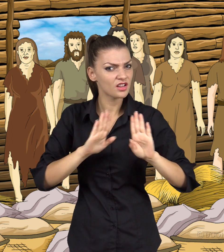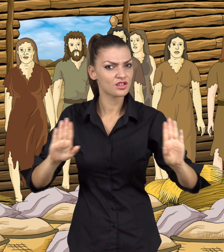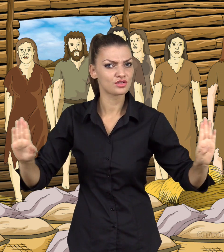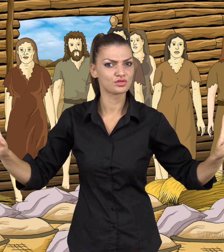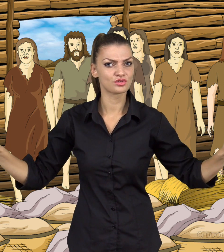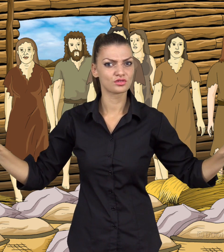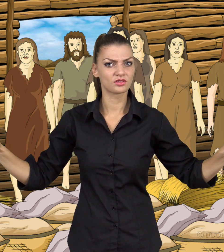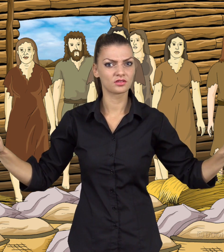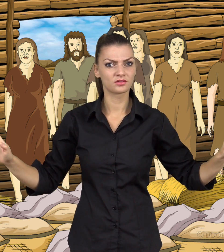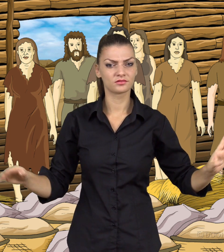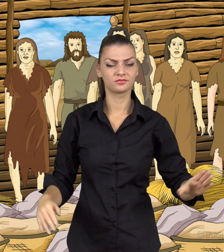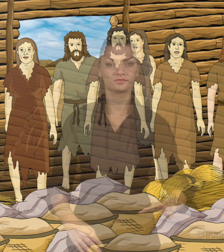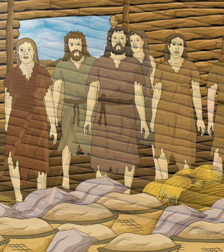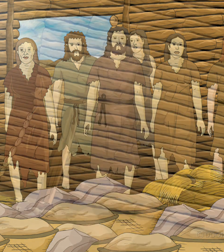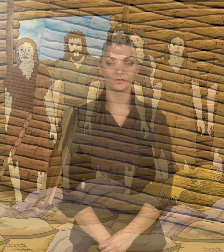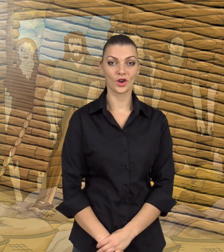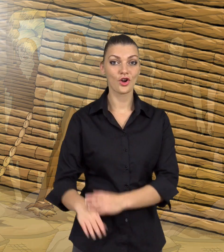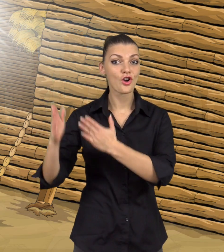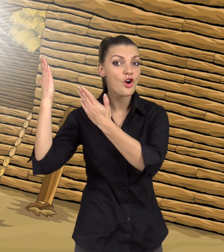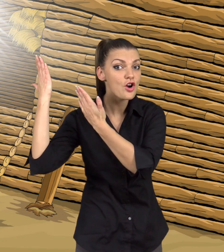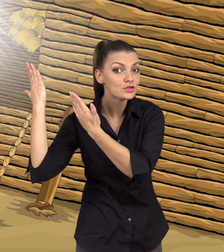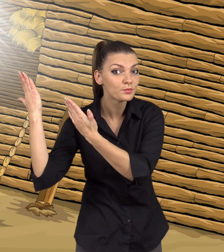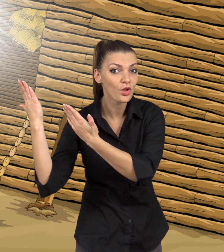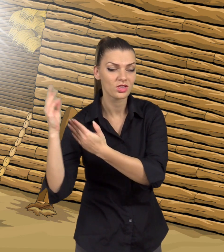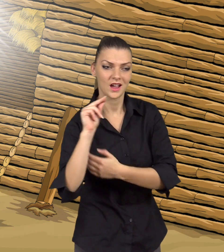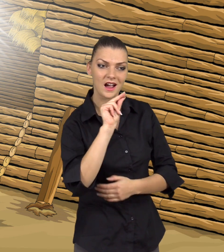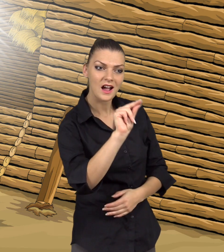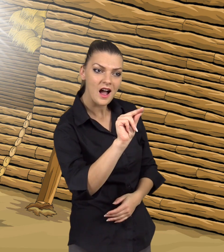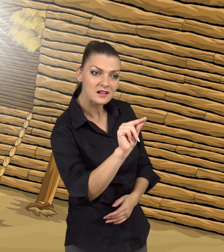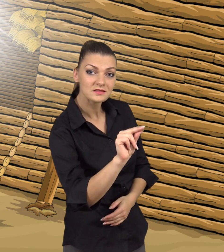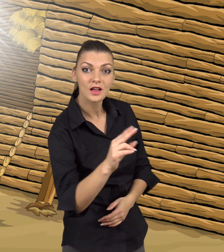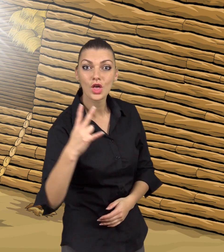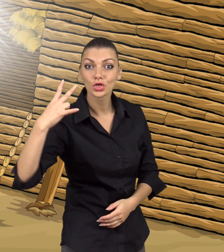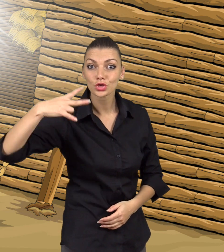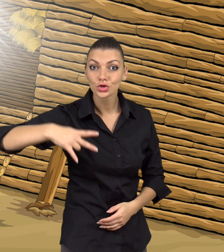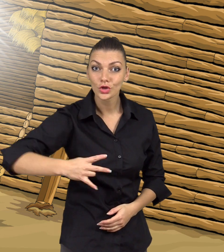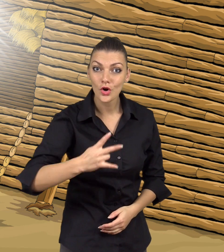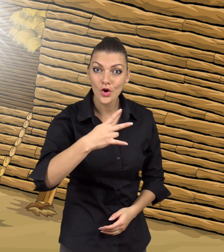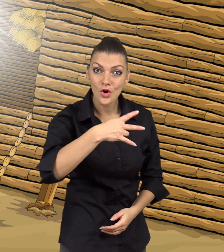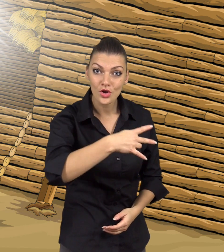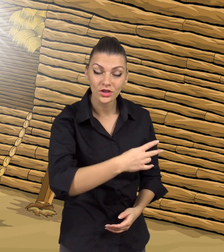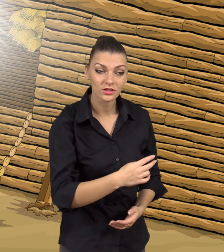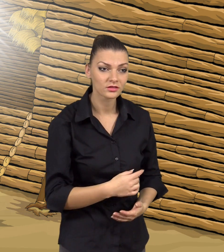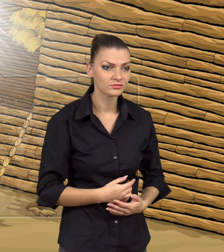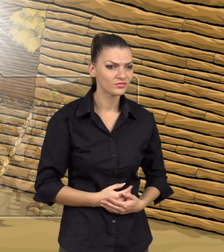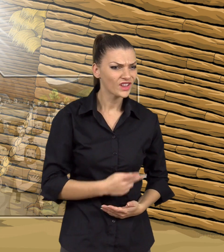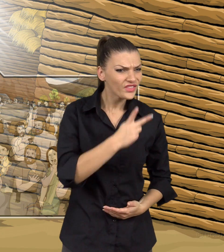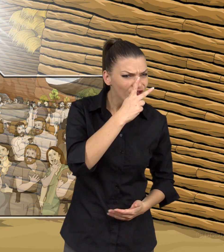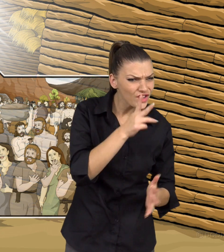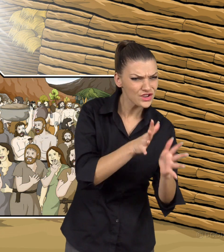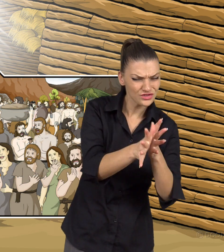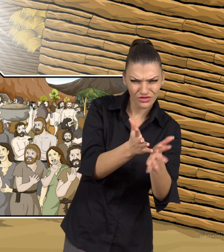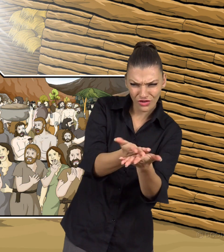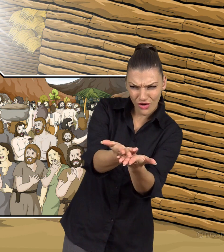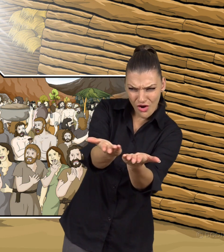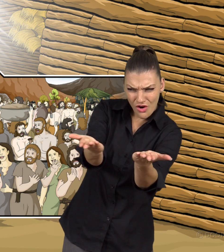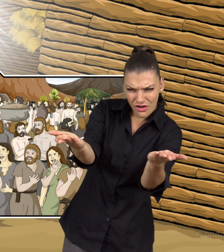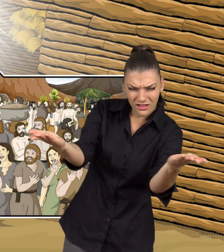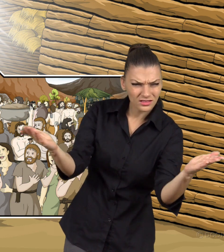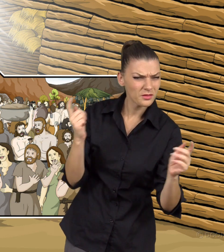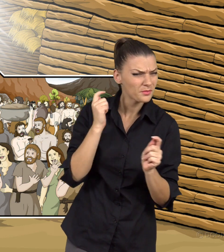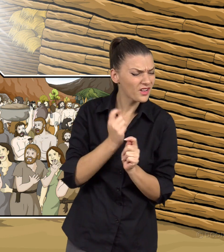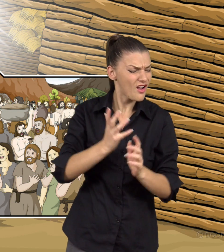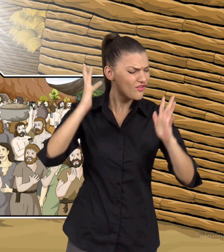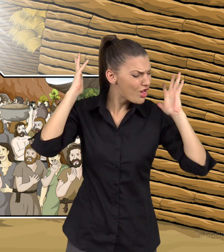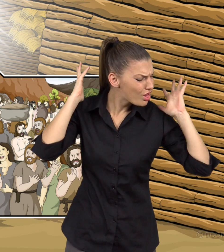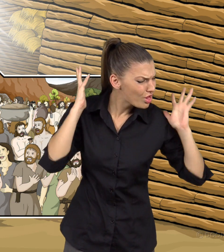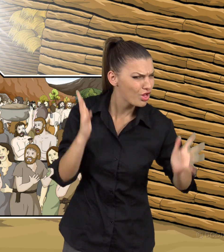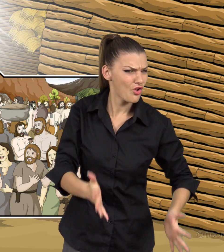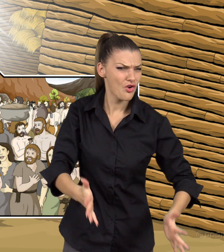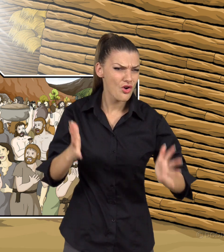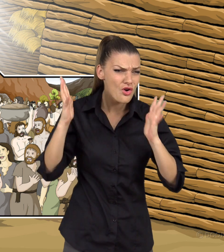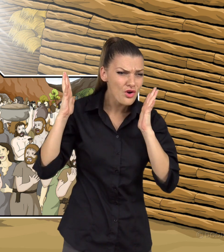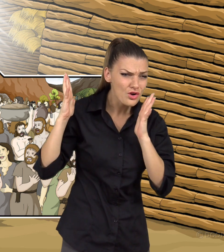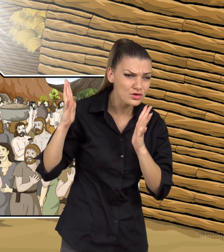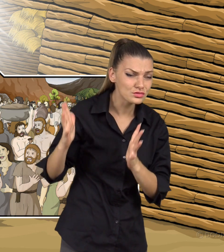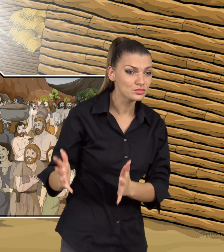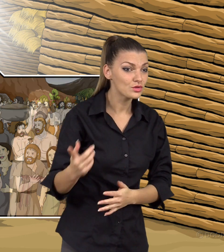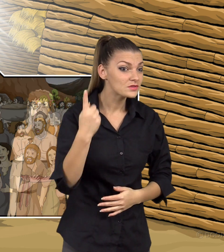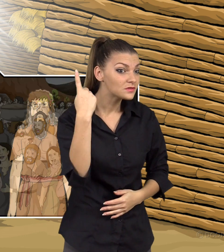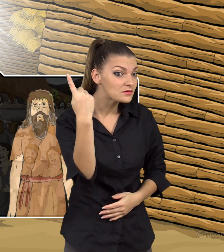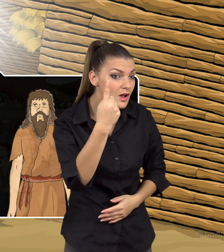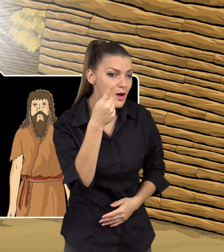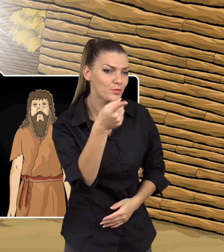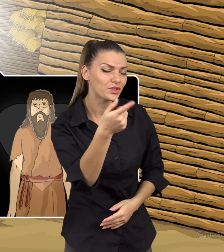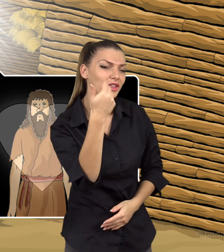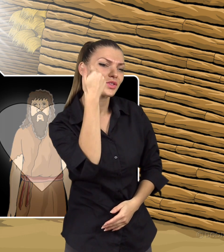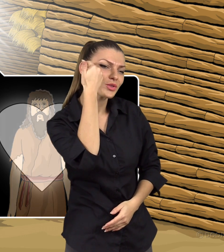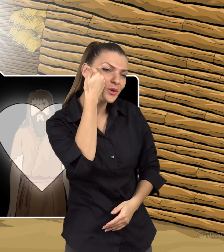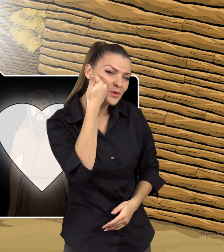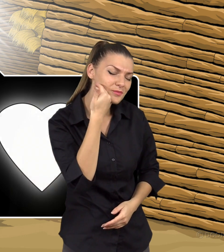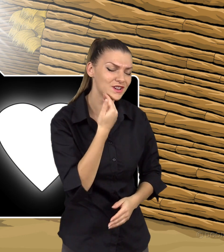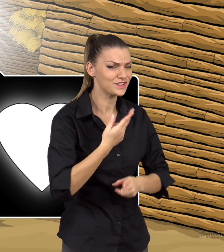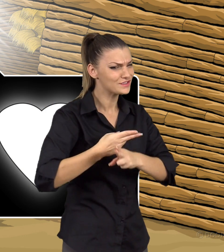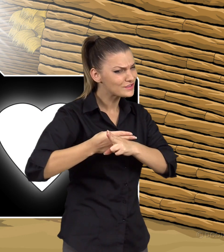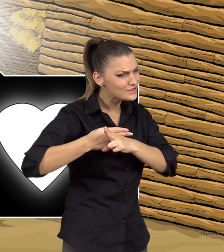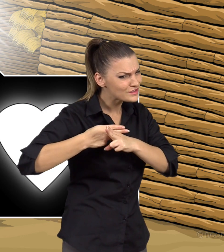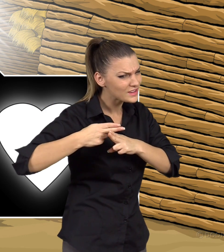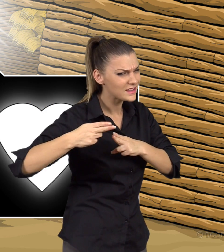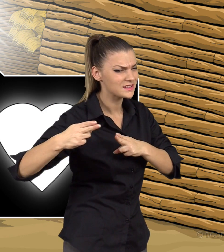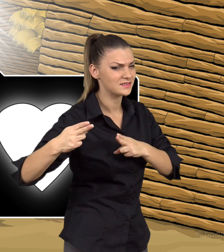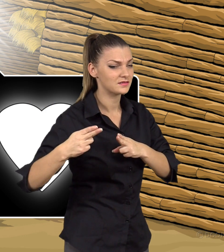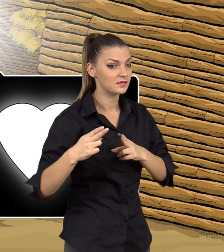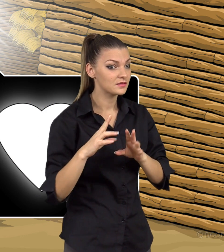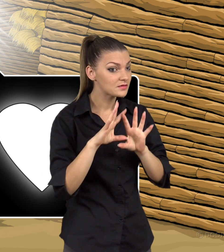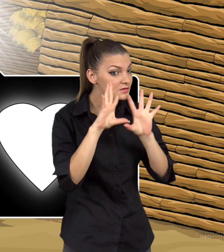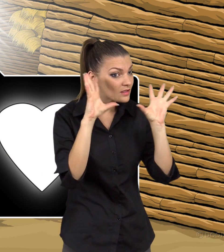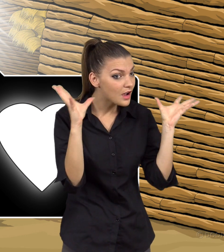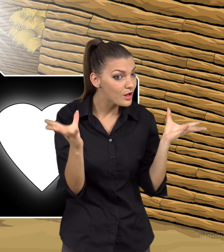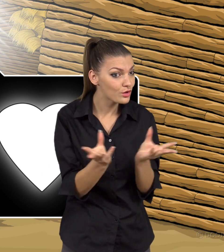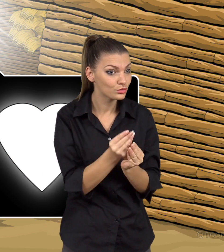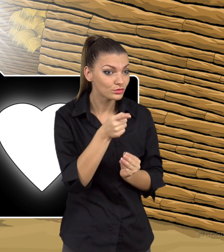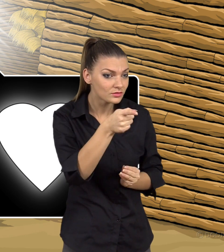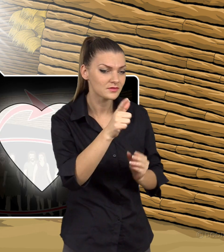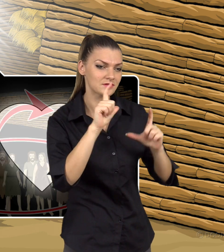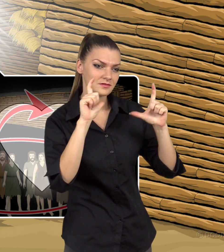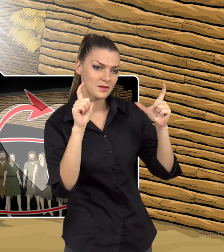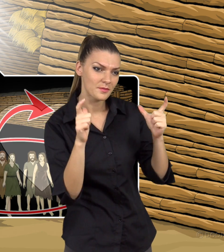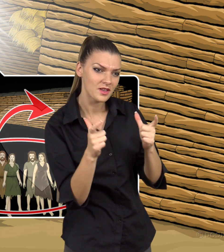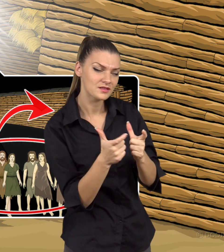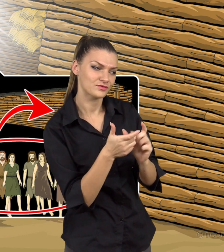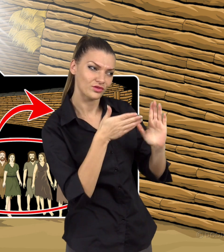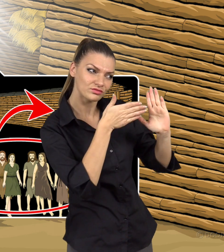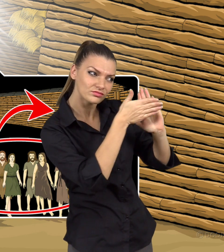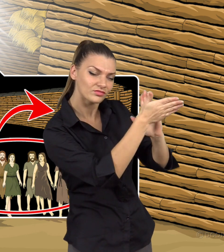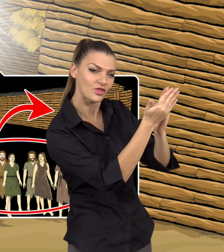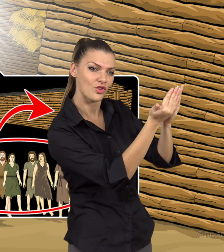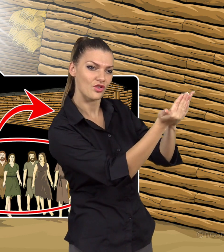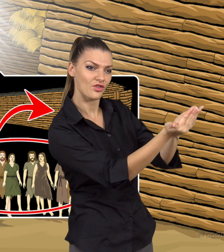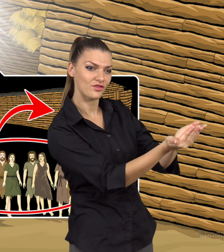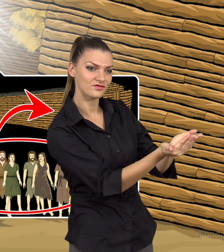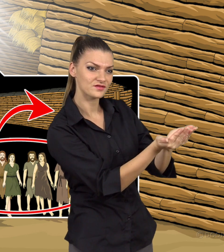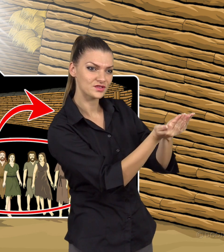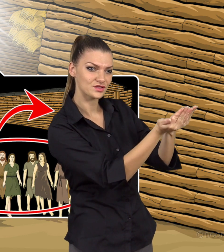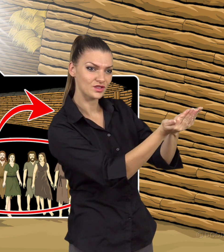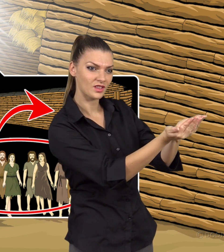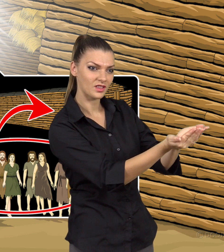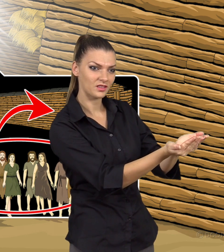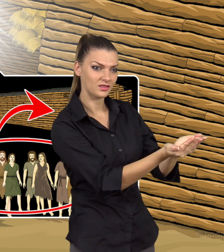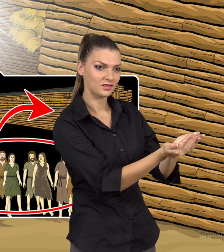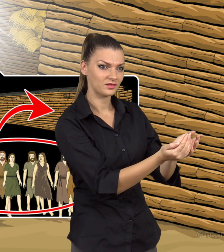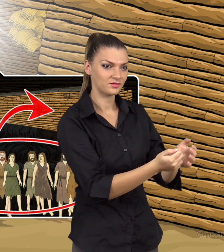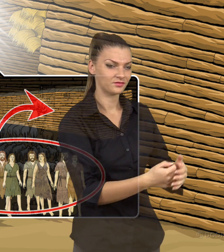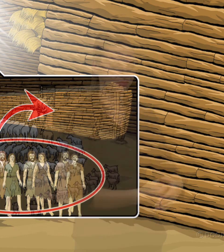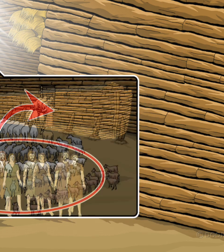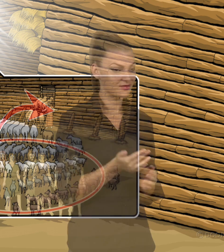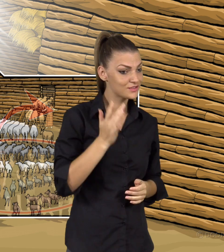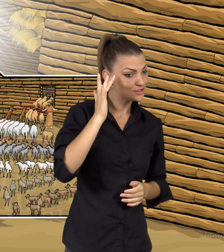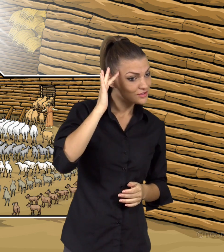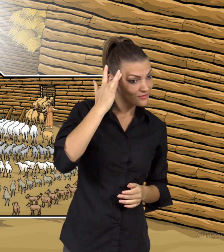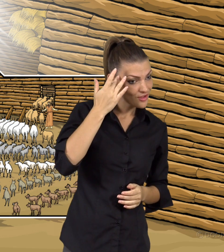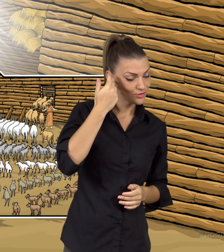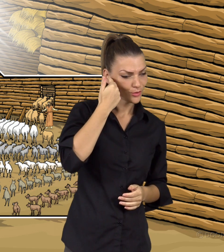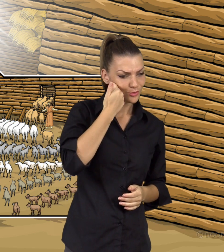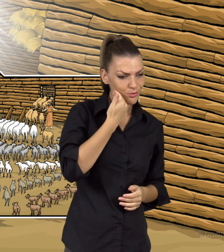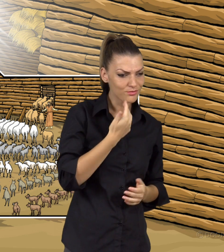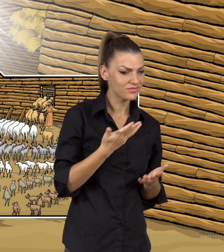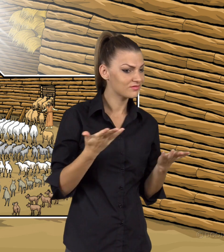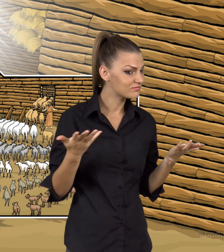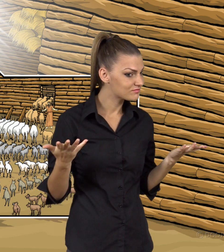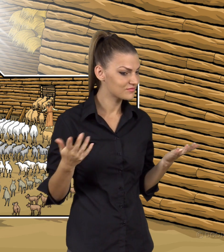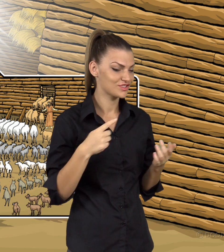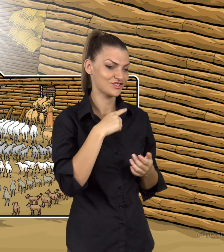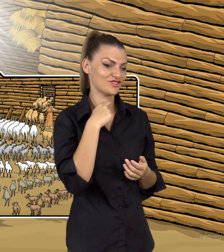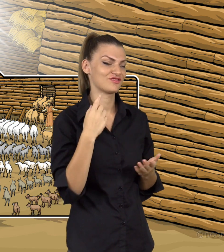Then the LORD said to Noah, “Go into the ark, you and all your family, because I have found you righteous in this generation.